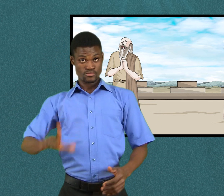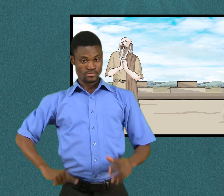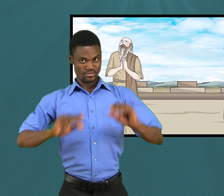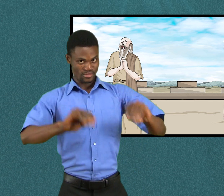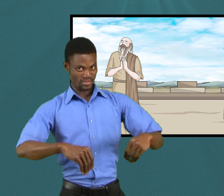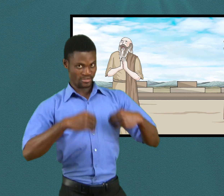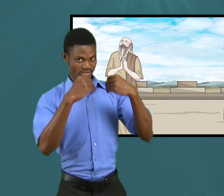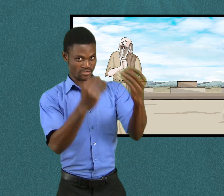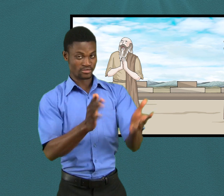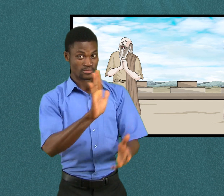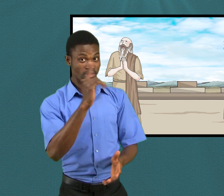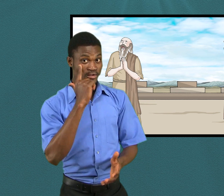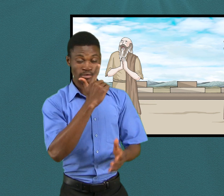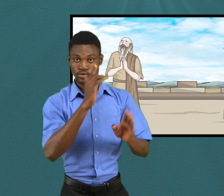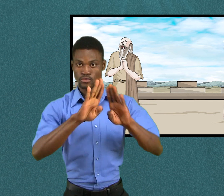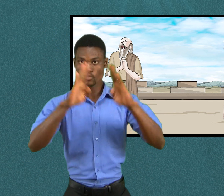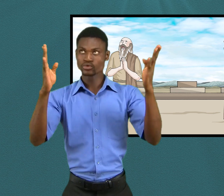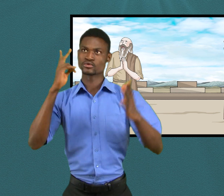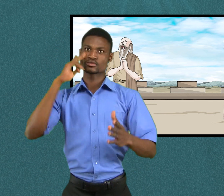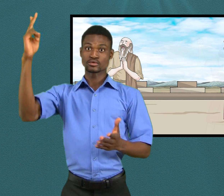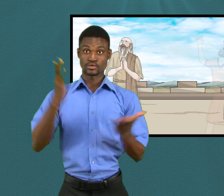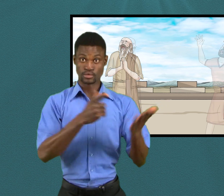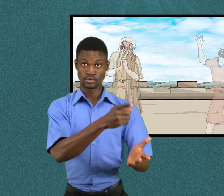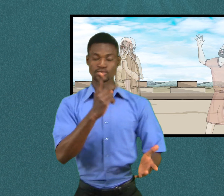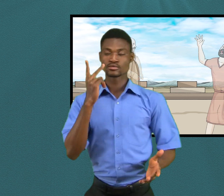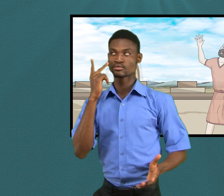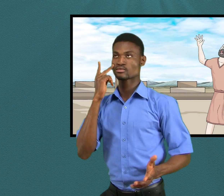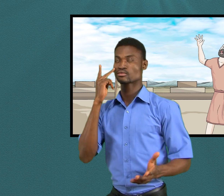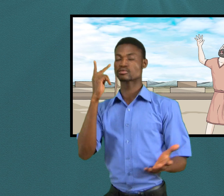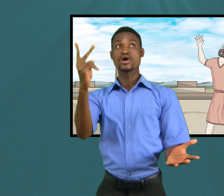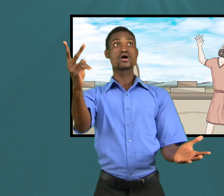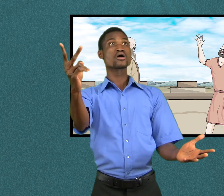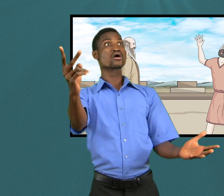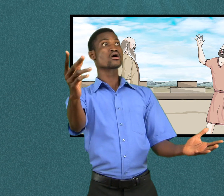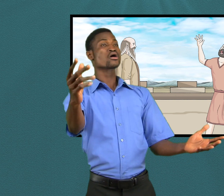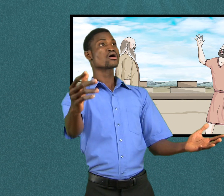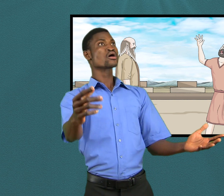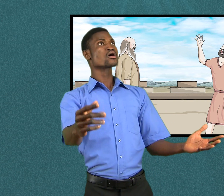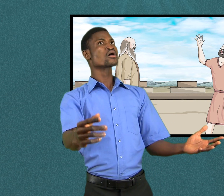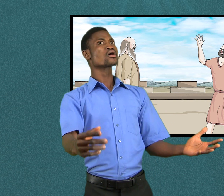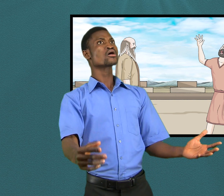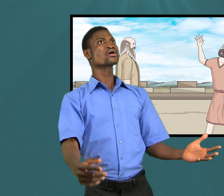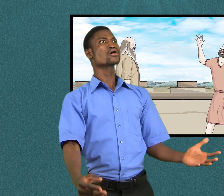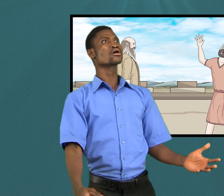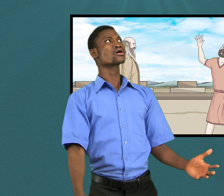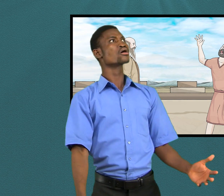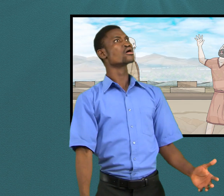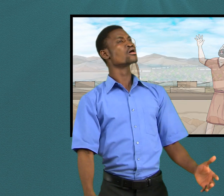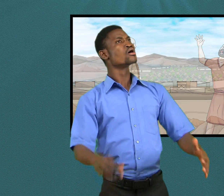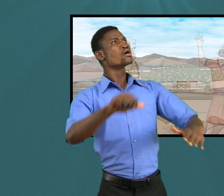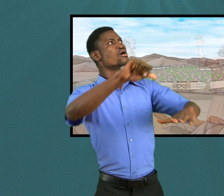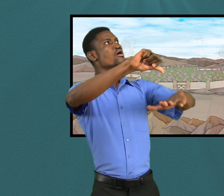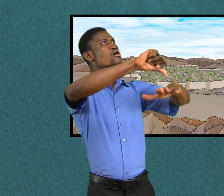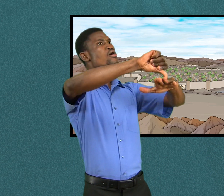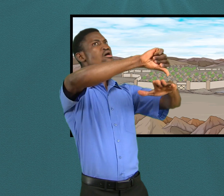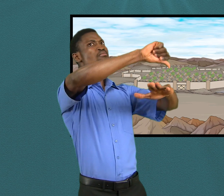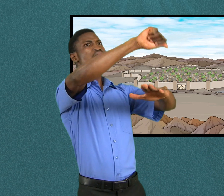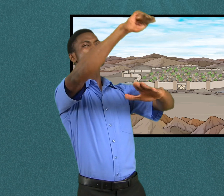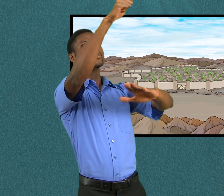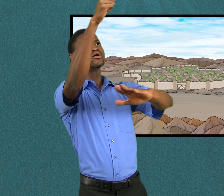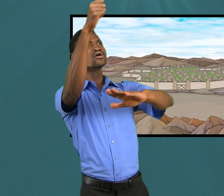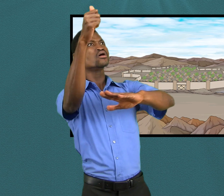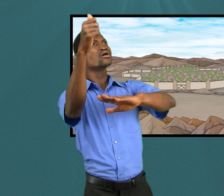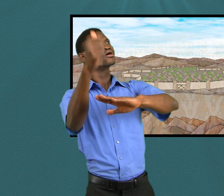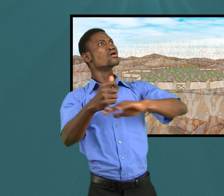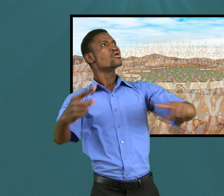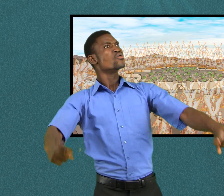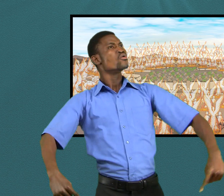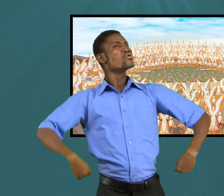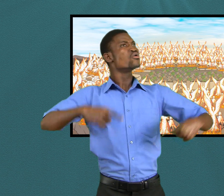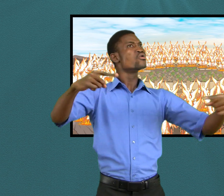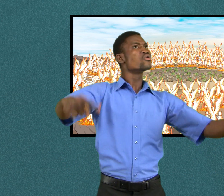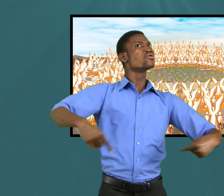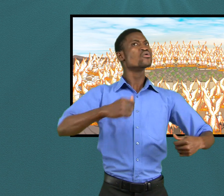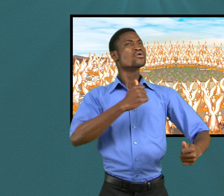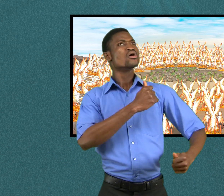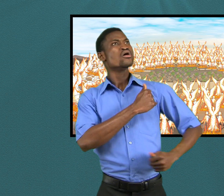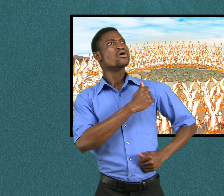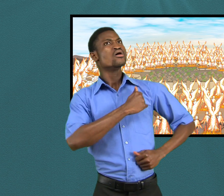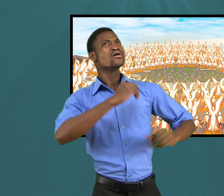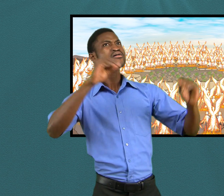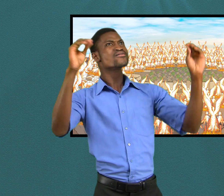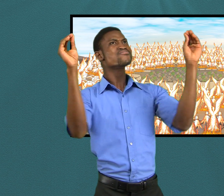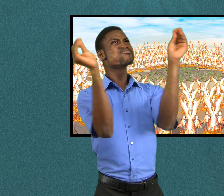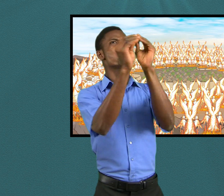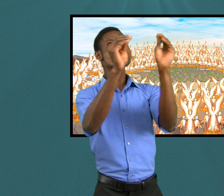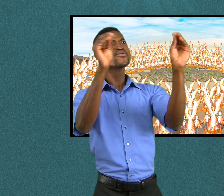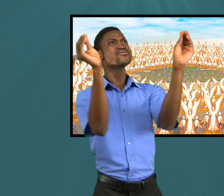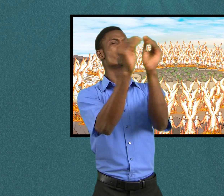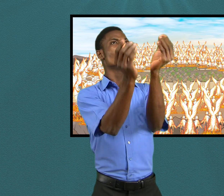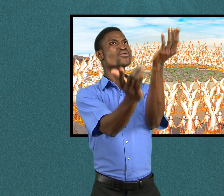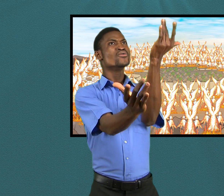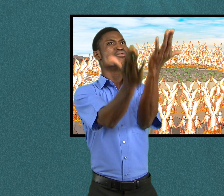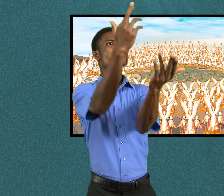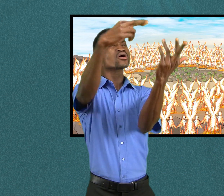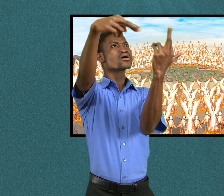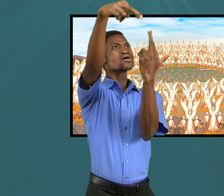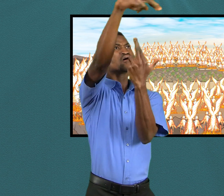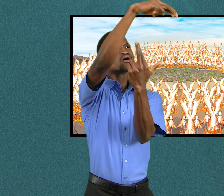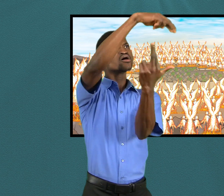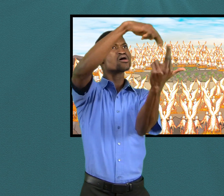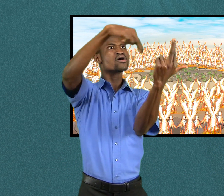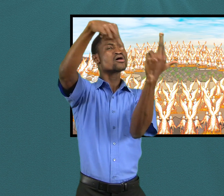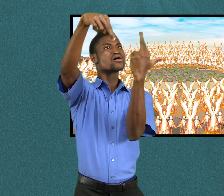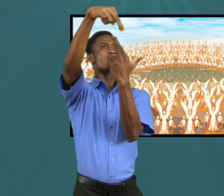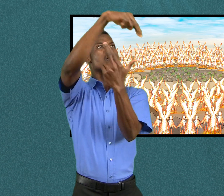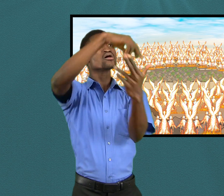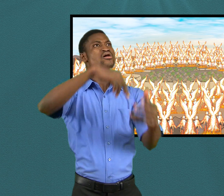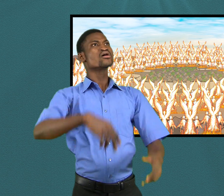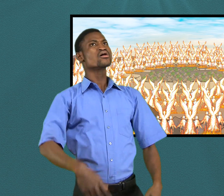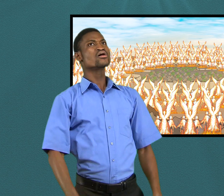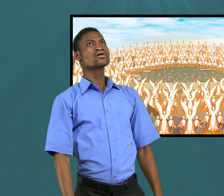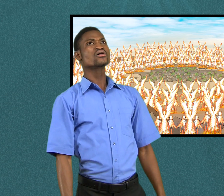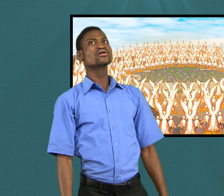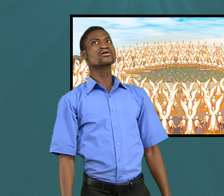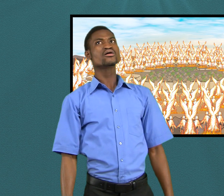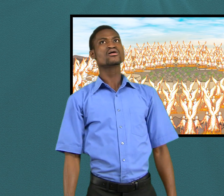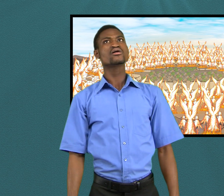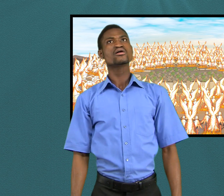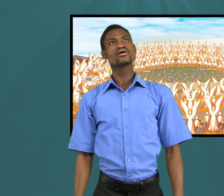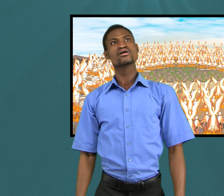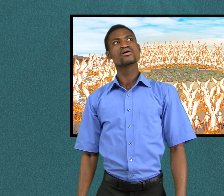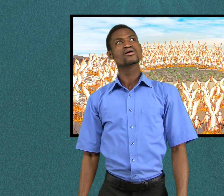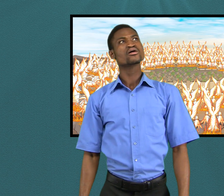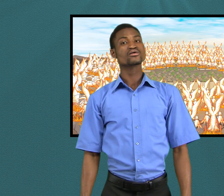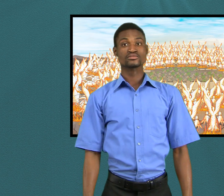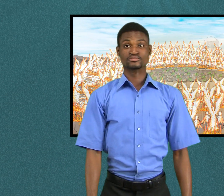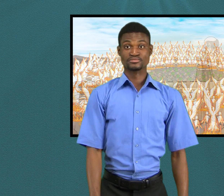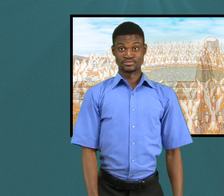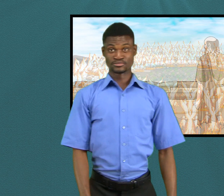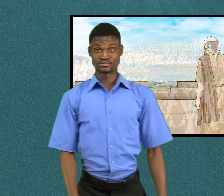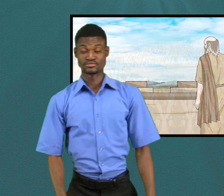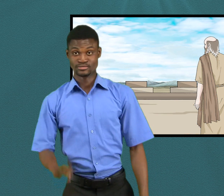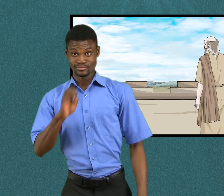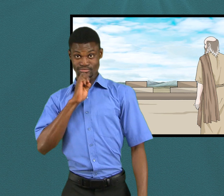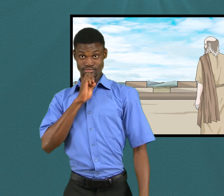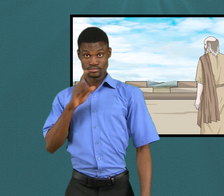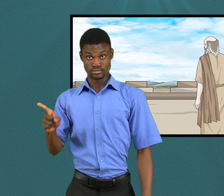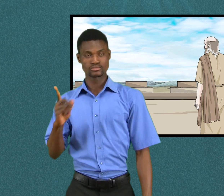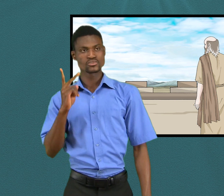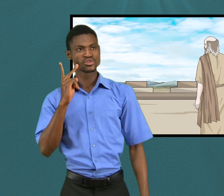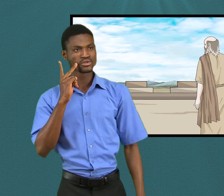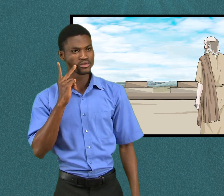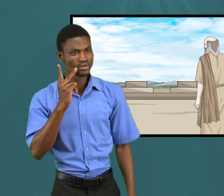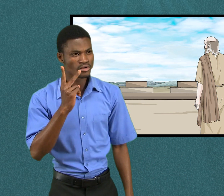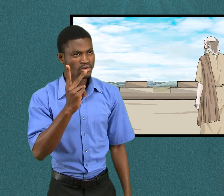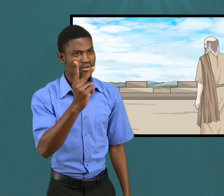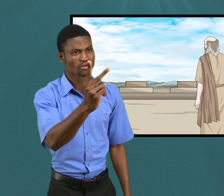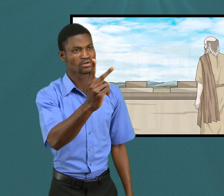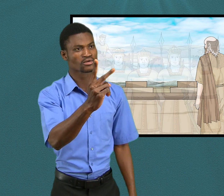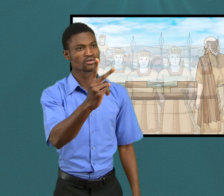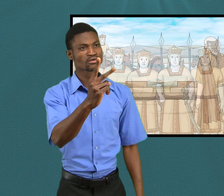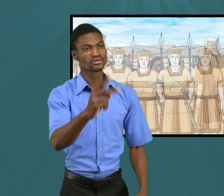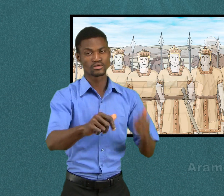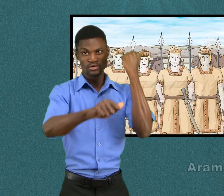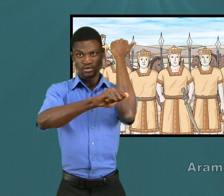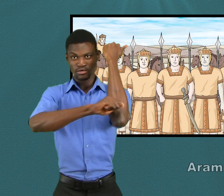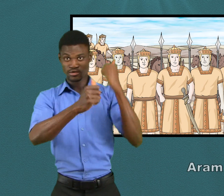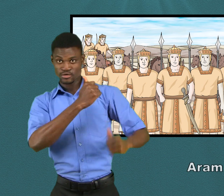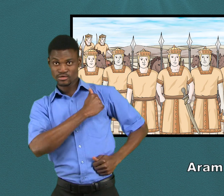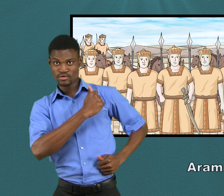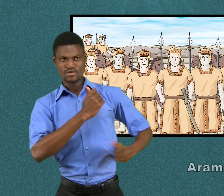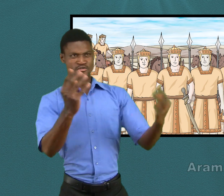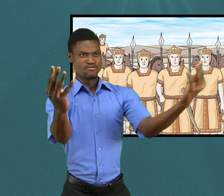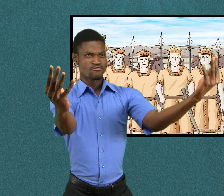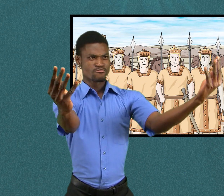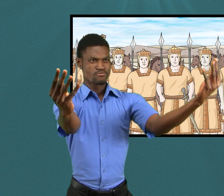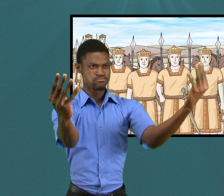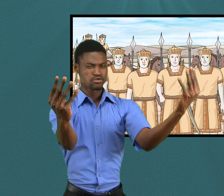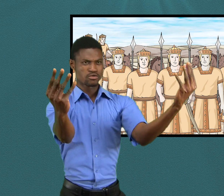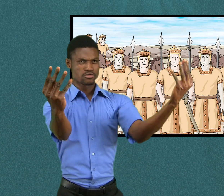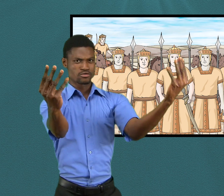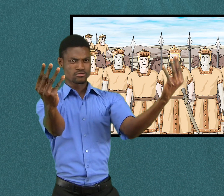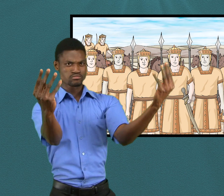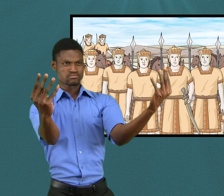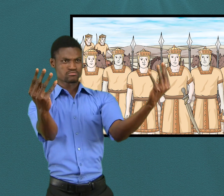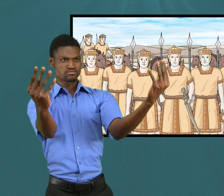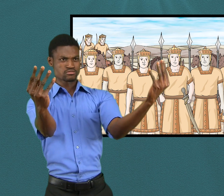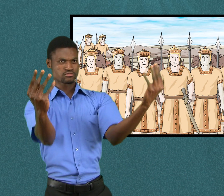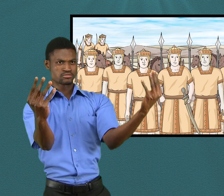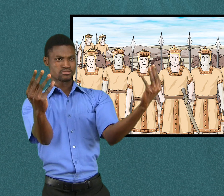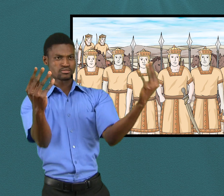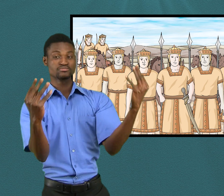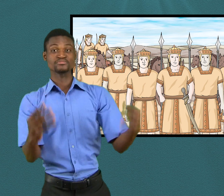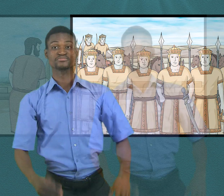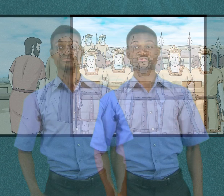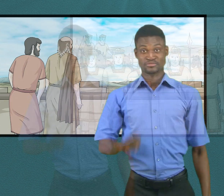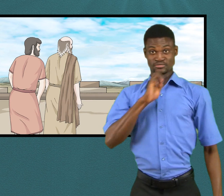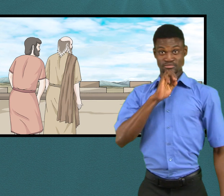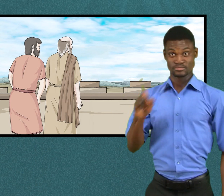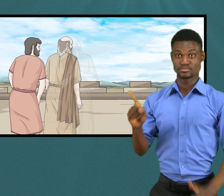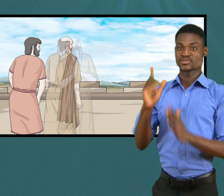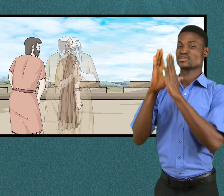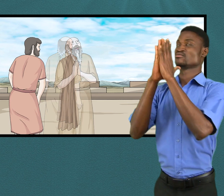And the LORD opened the eyes of the young man, and he saw that the hills were full of horses and chariots of fire all around Elisha.